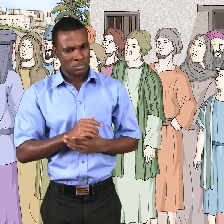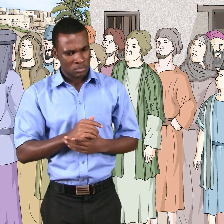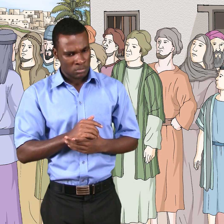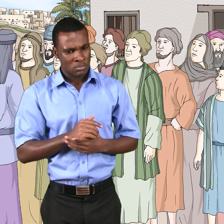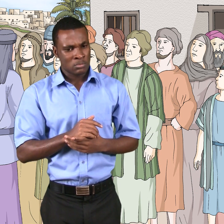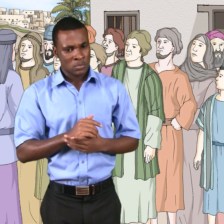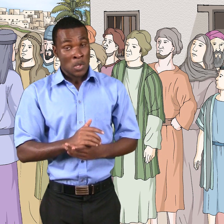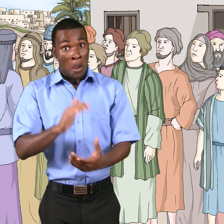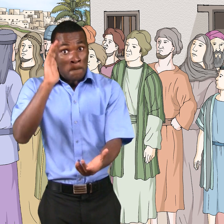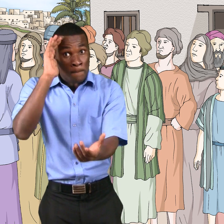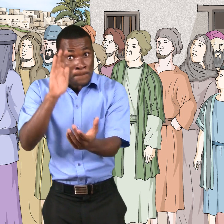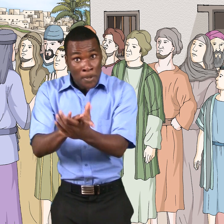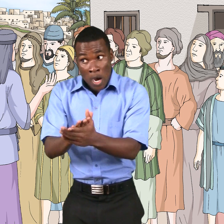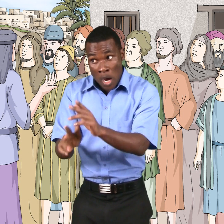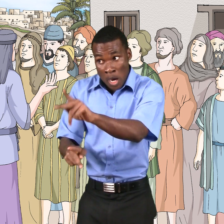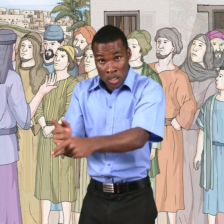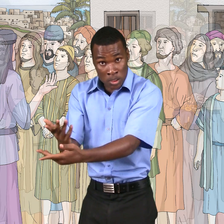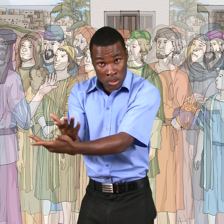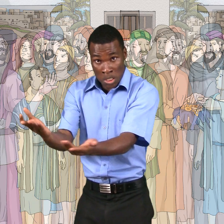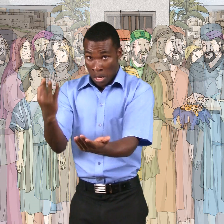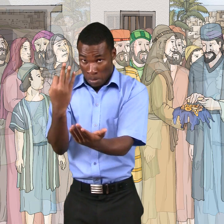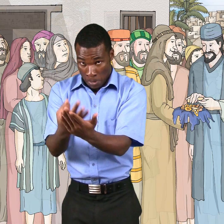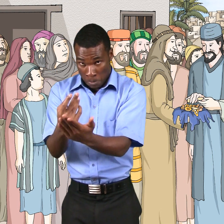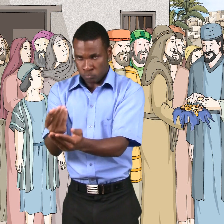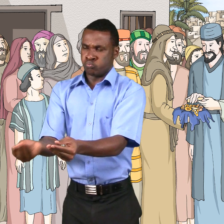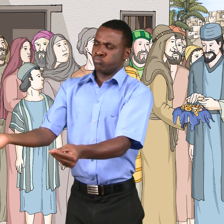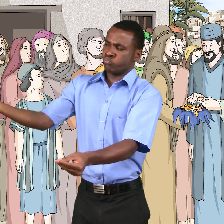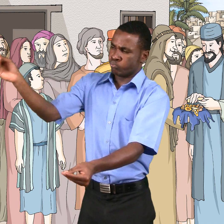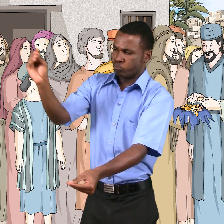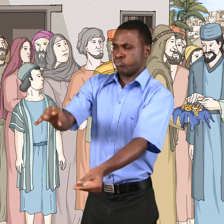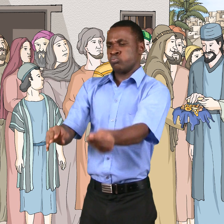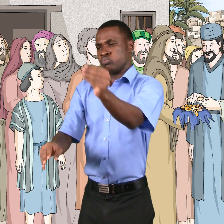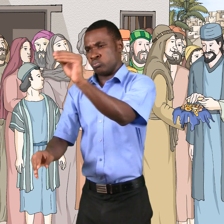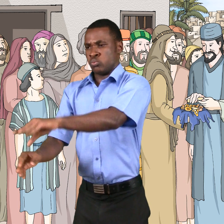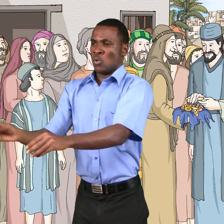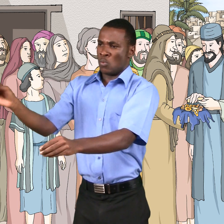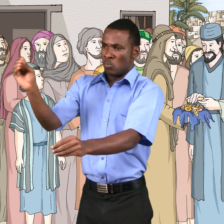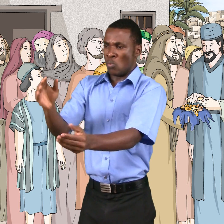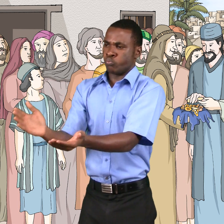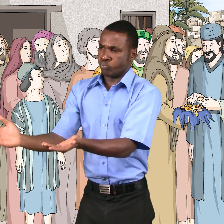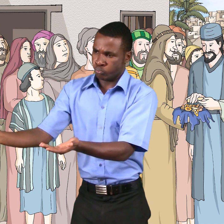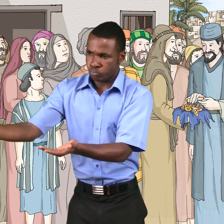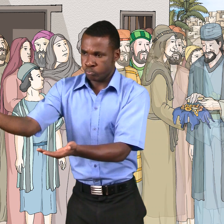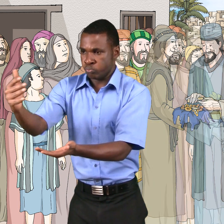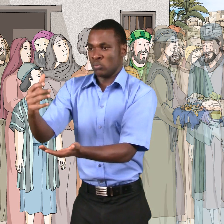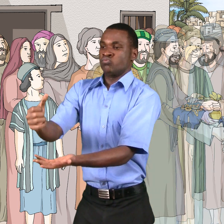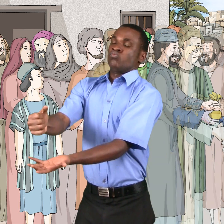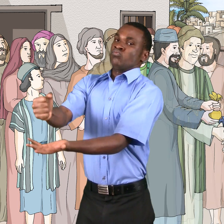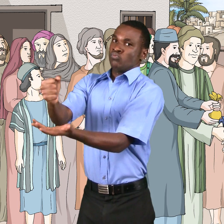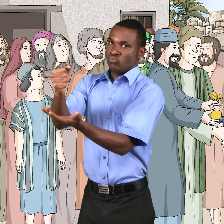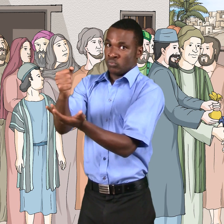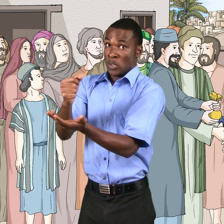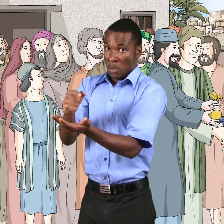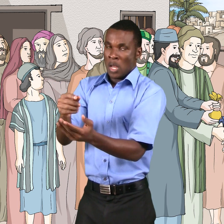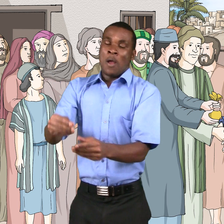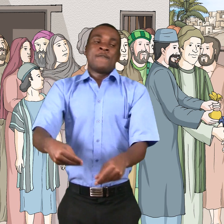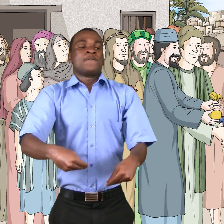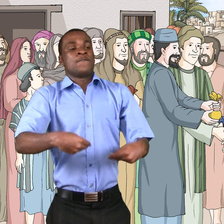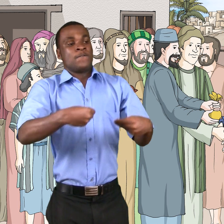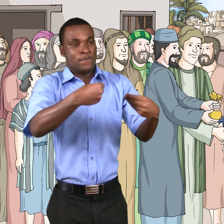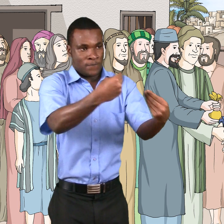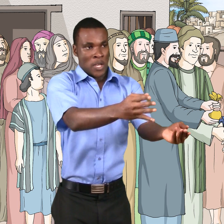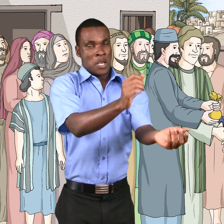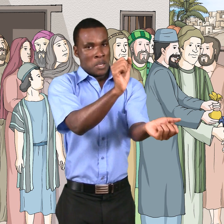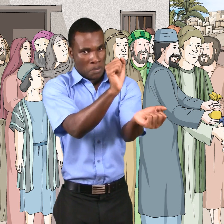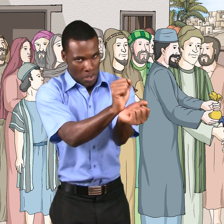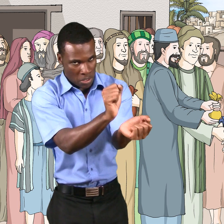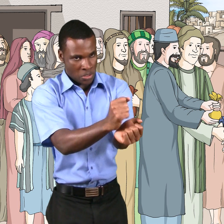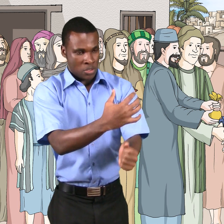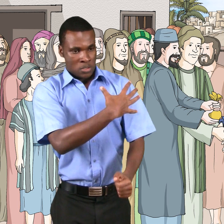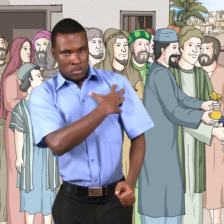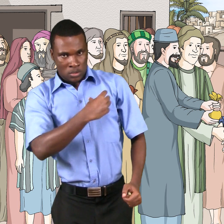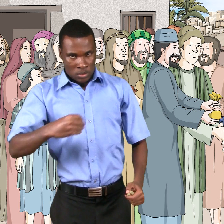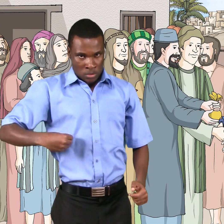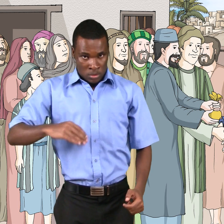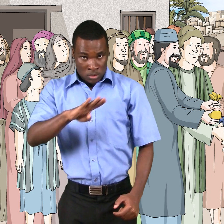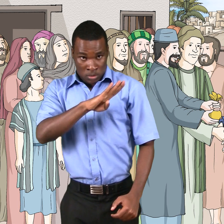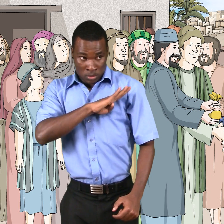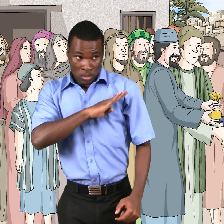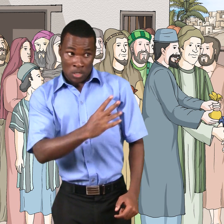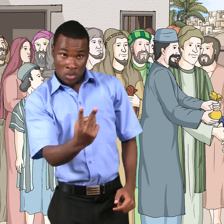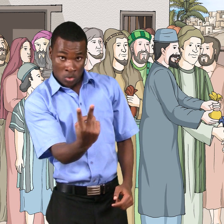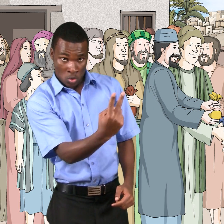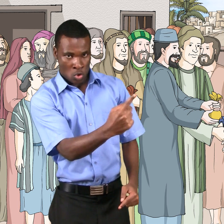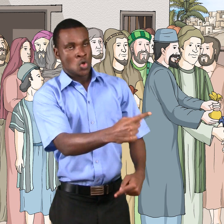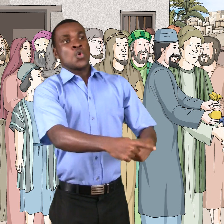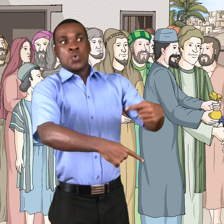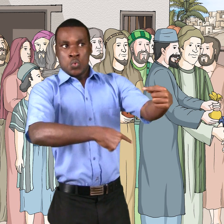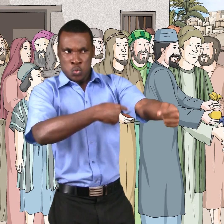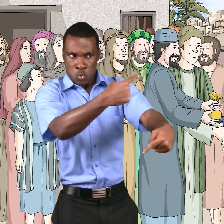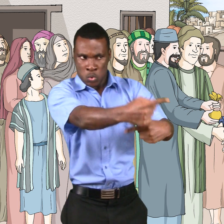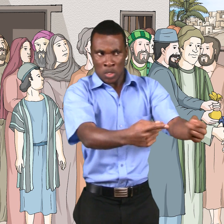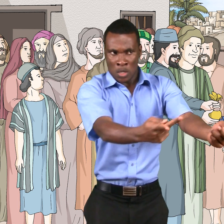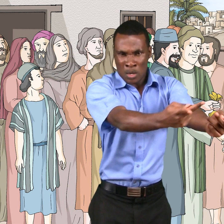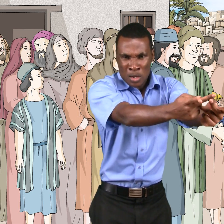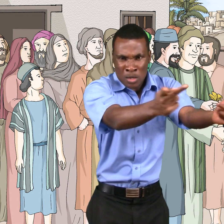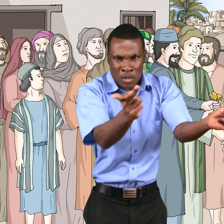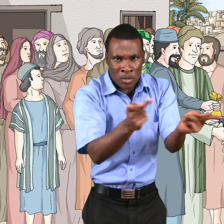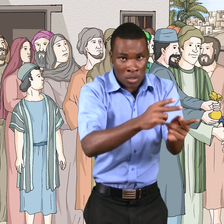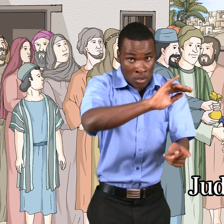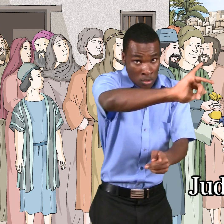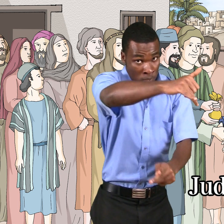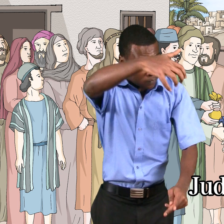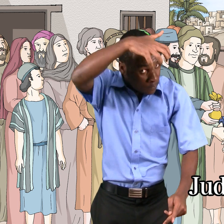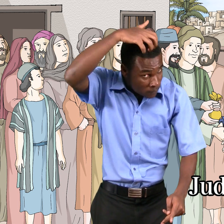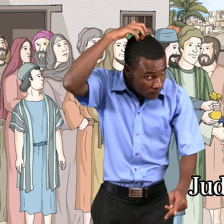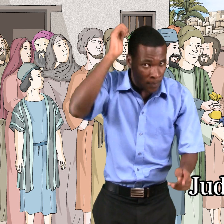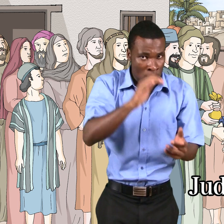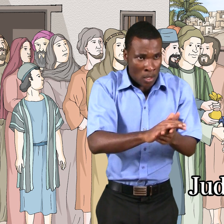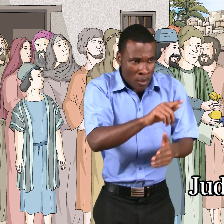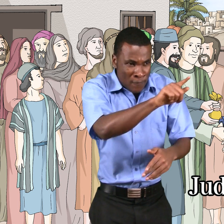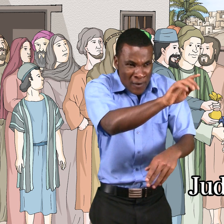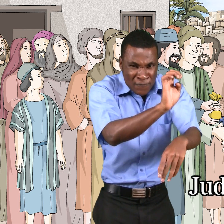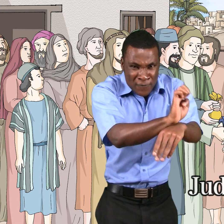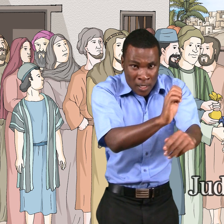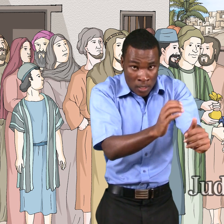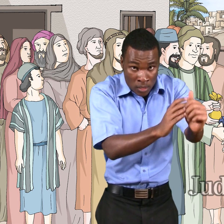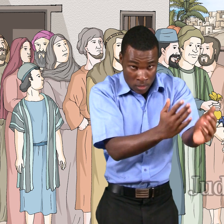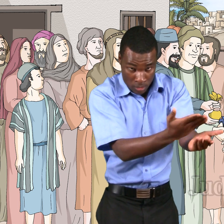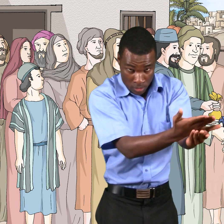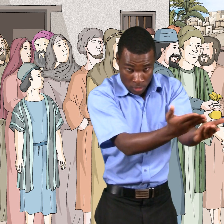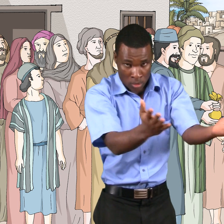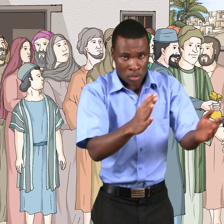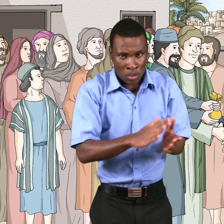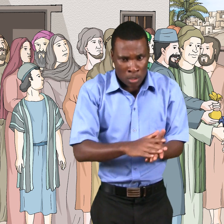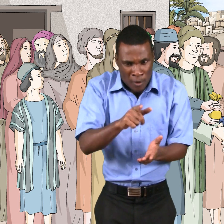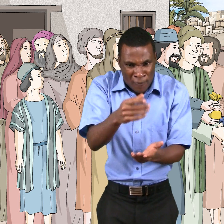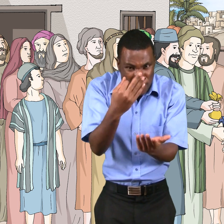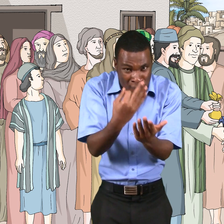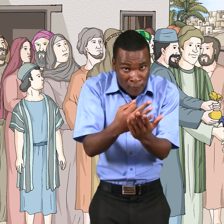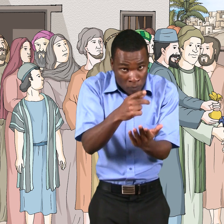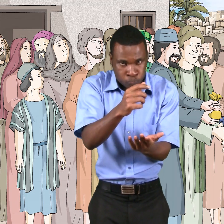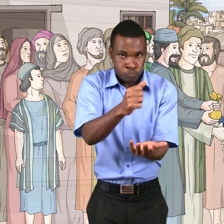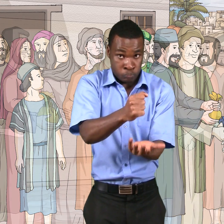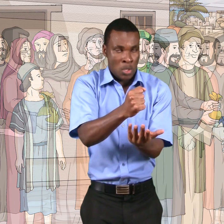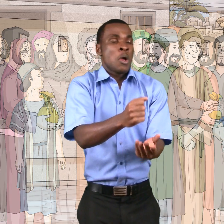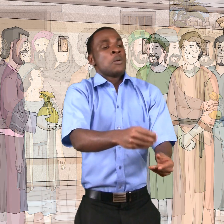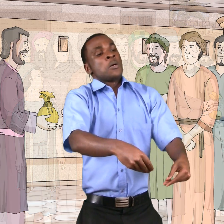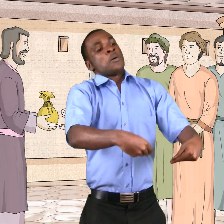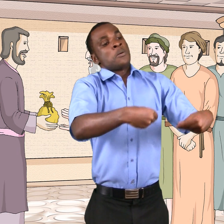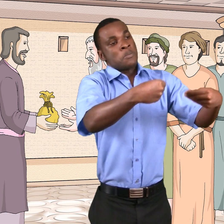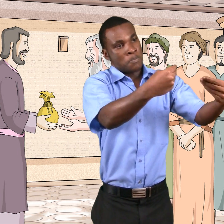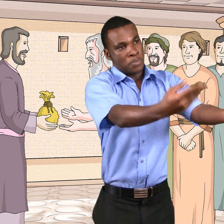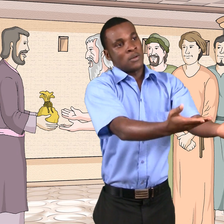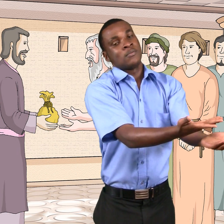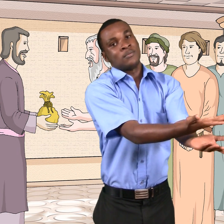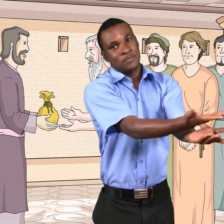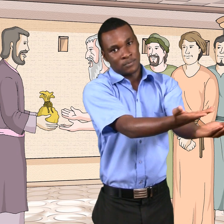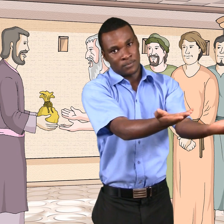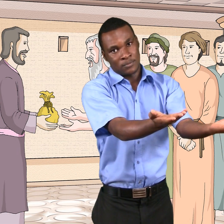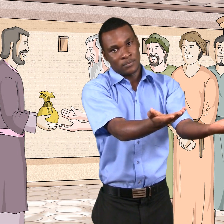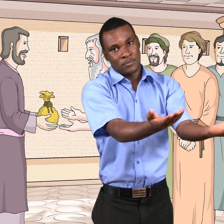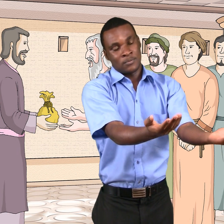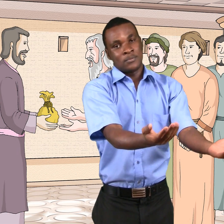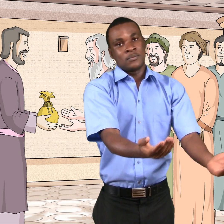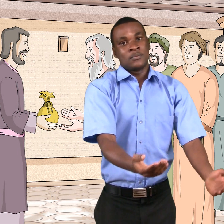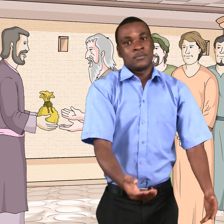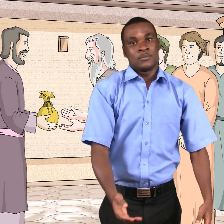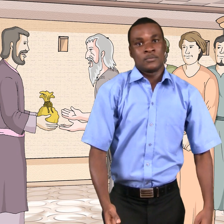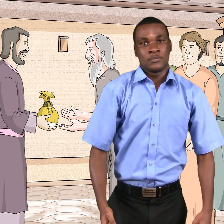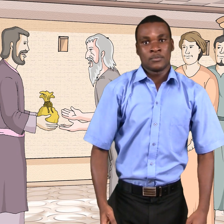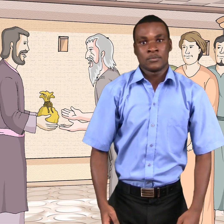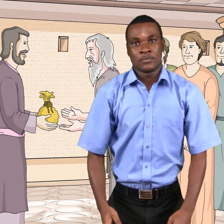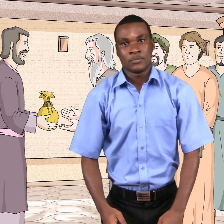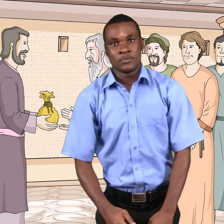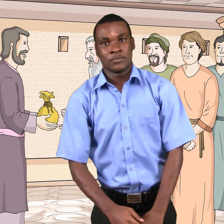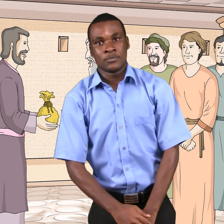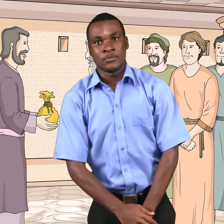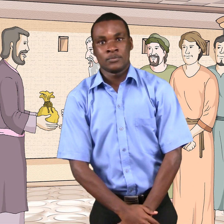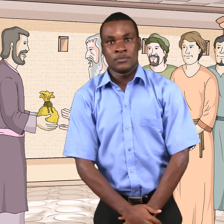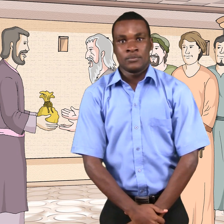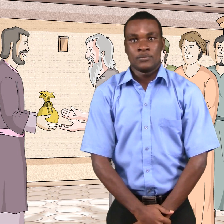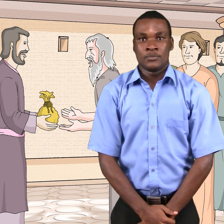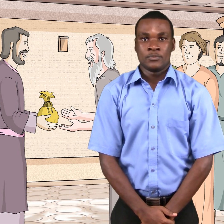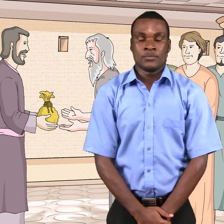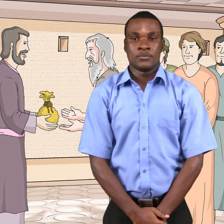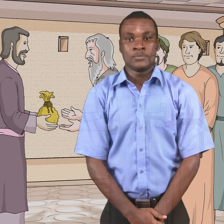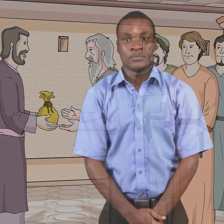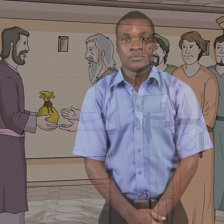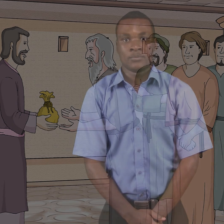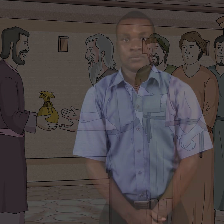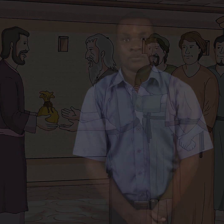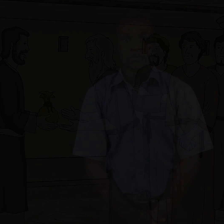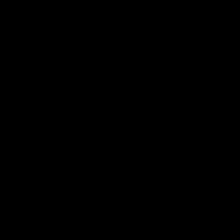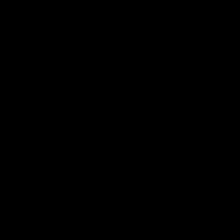(This happened under Claudius.) So the disciples, each according to his ability, decided to send relief to the brothers living in Judea. This they did, sending their gifts to the elders with Barnabas and Saul.